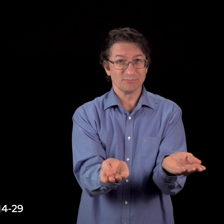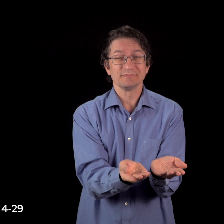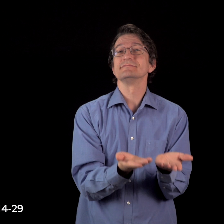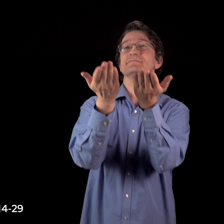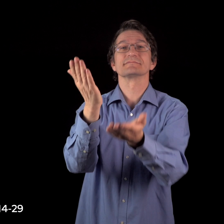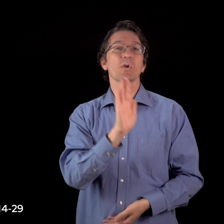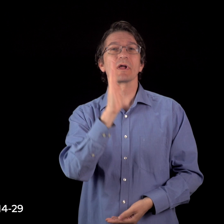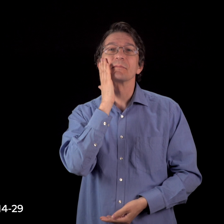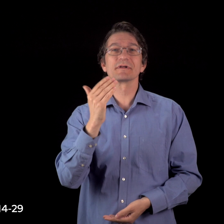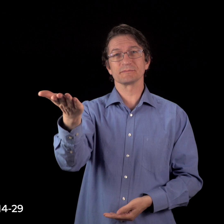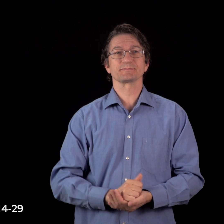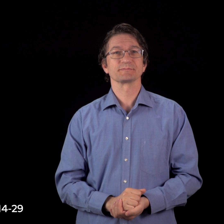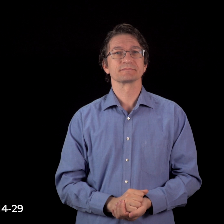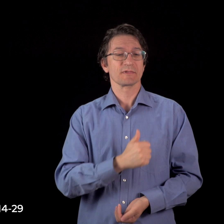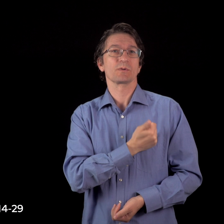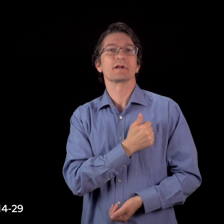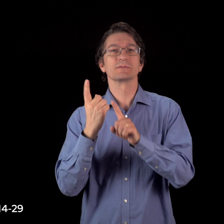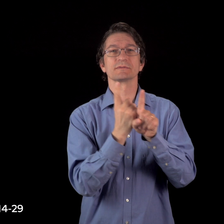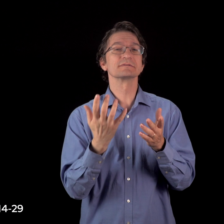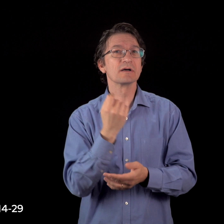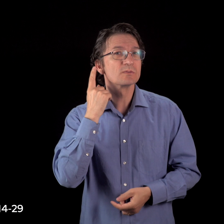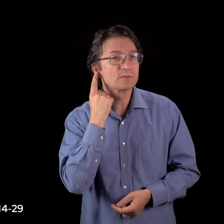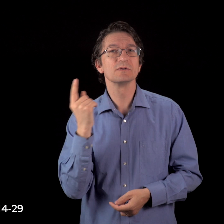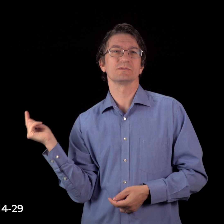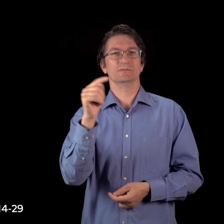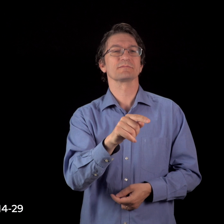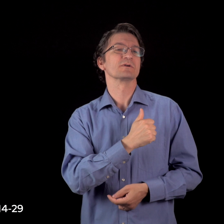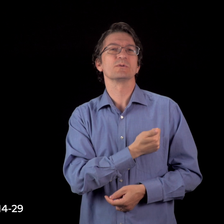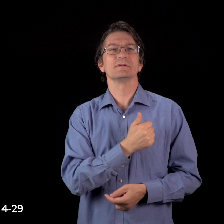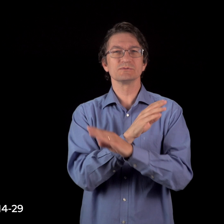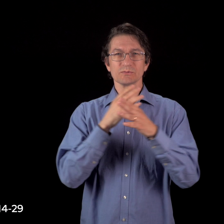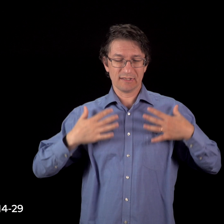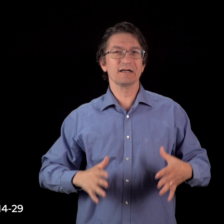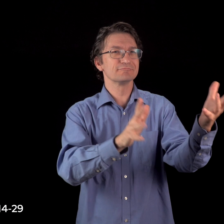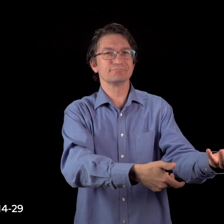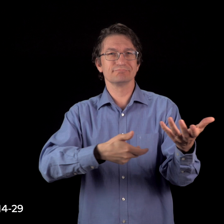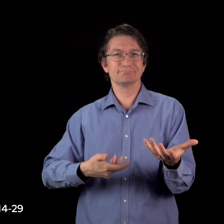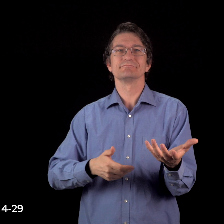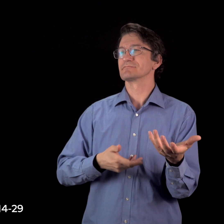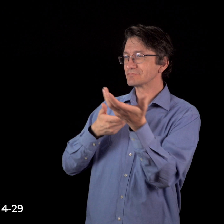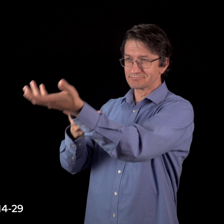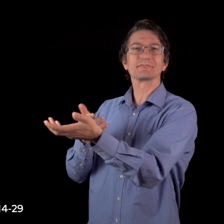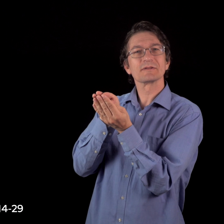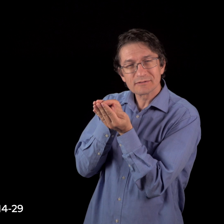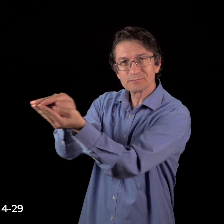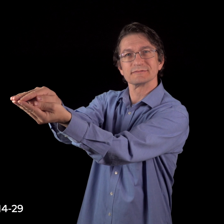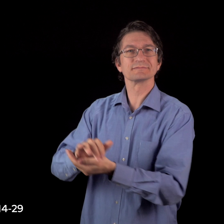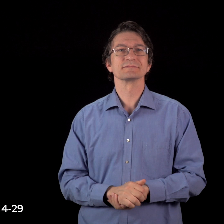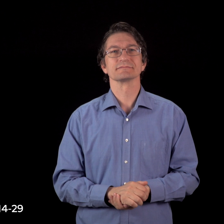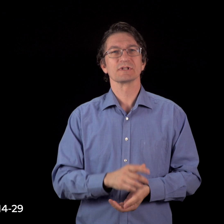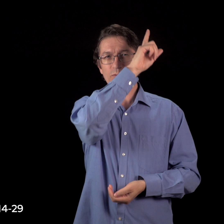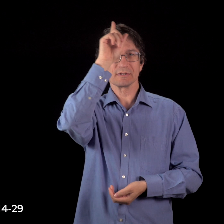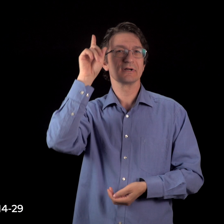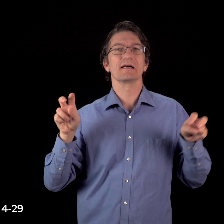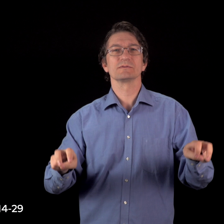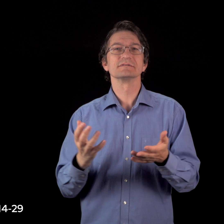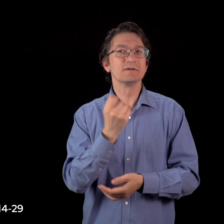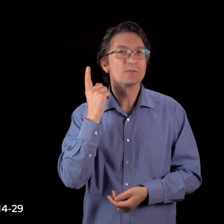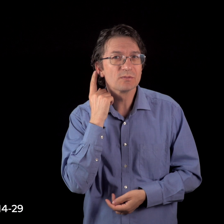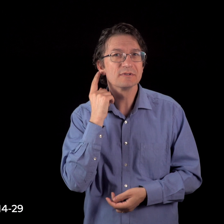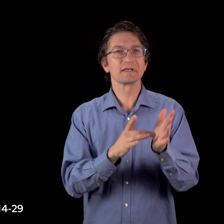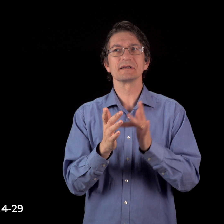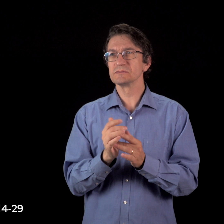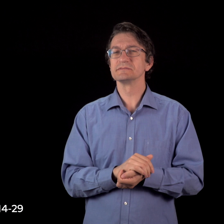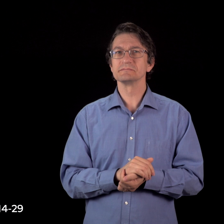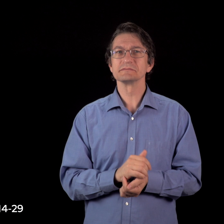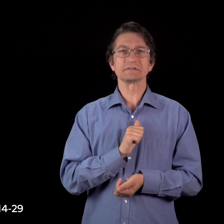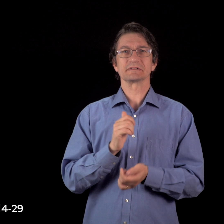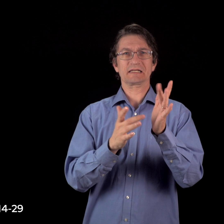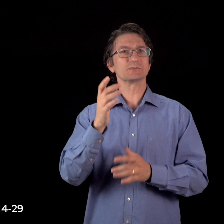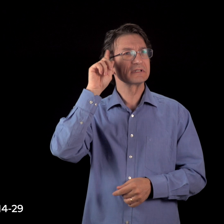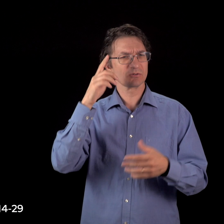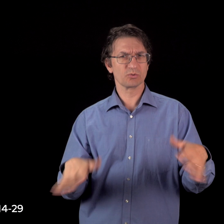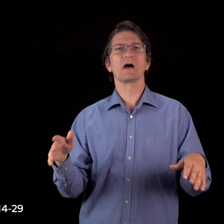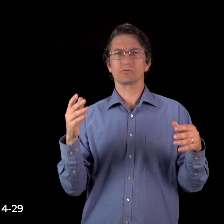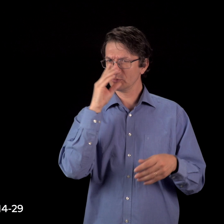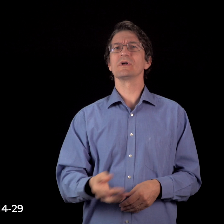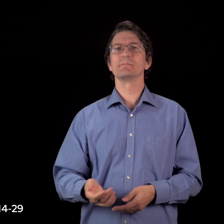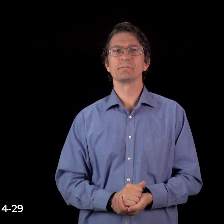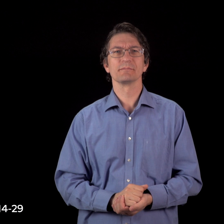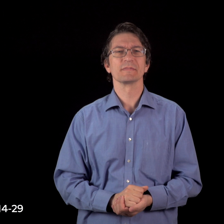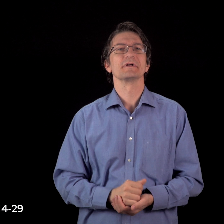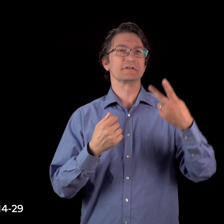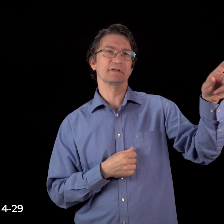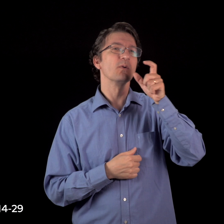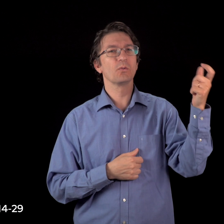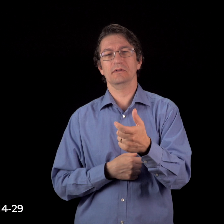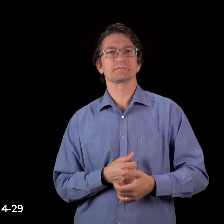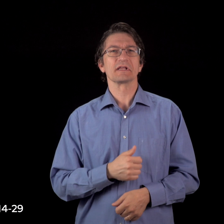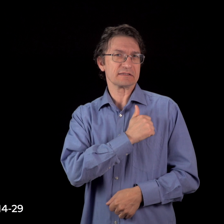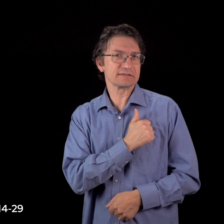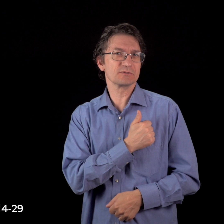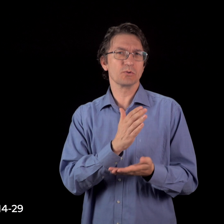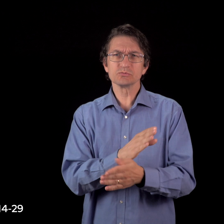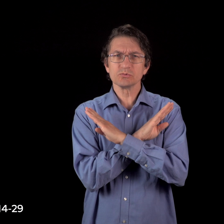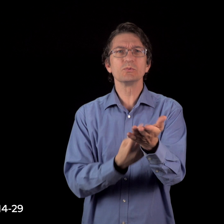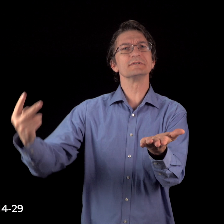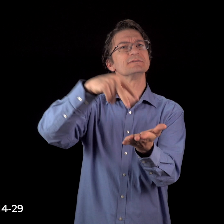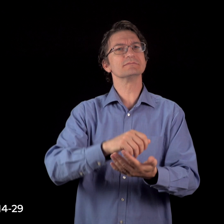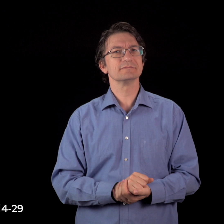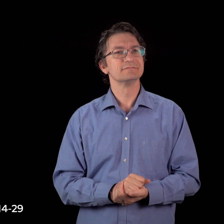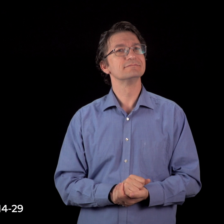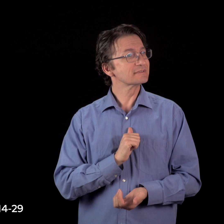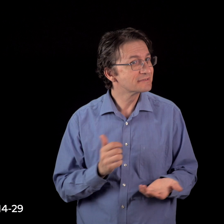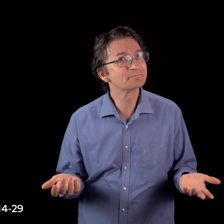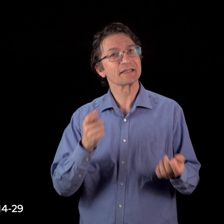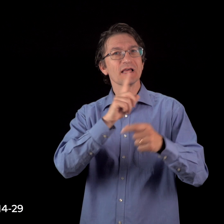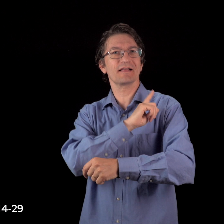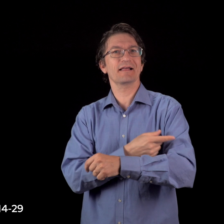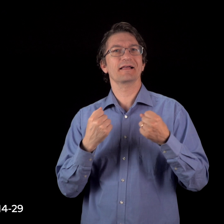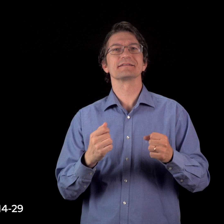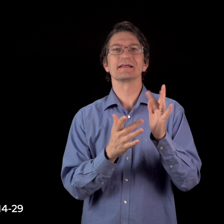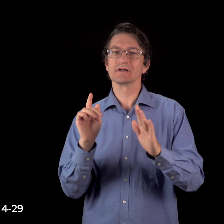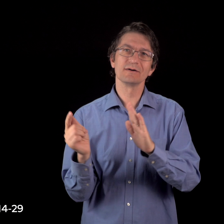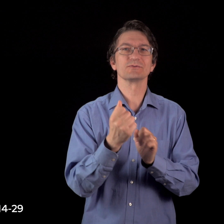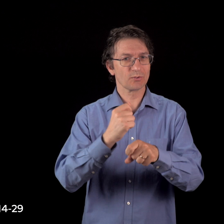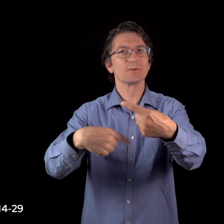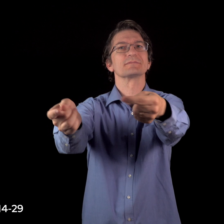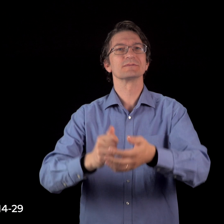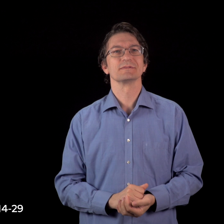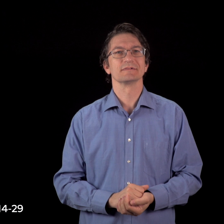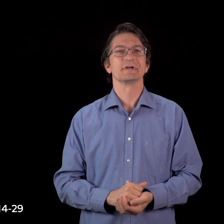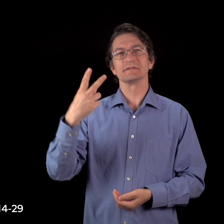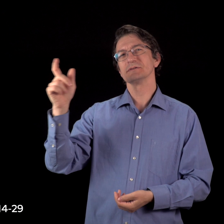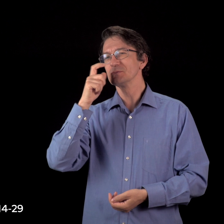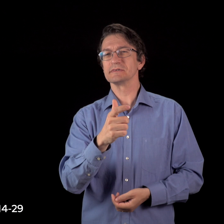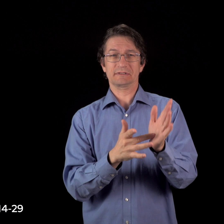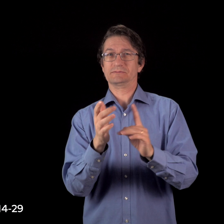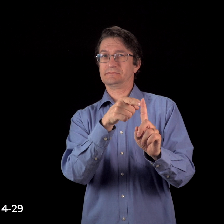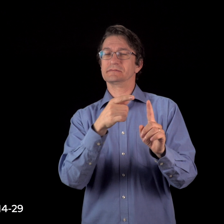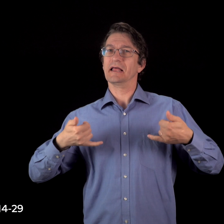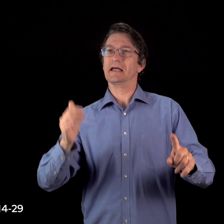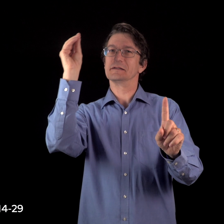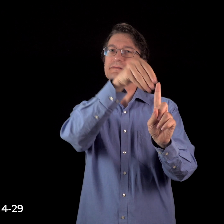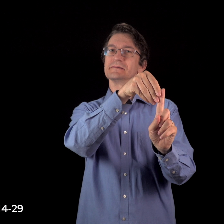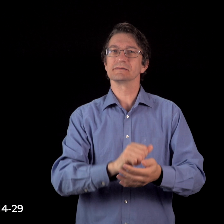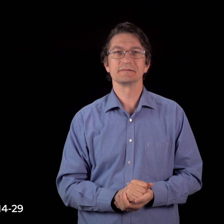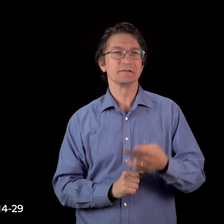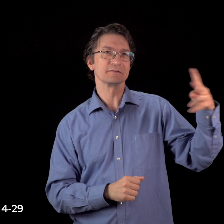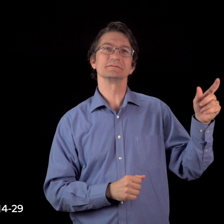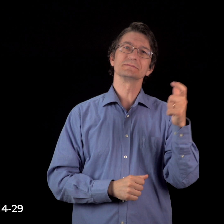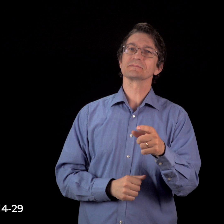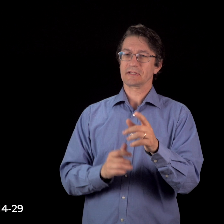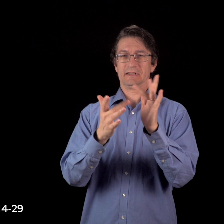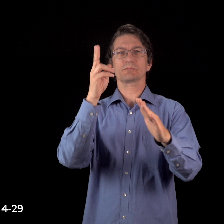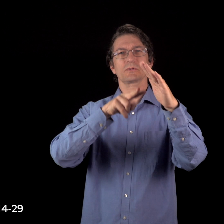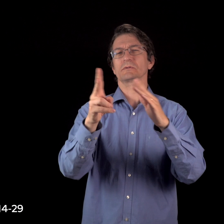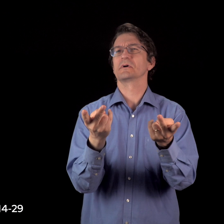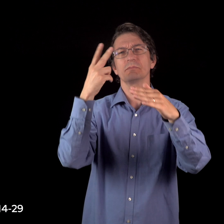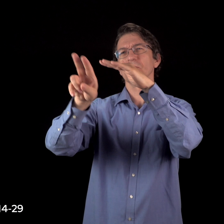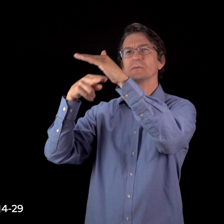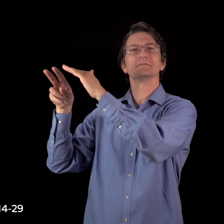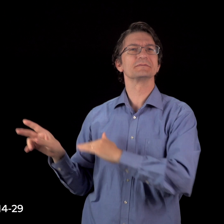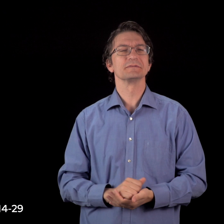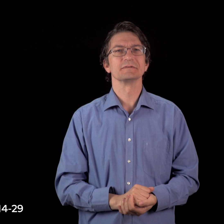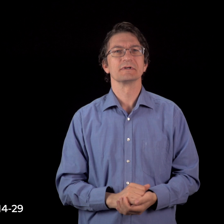The king was consumed with sorrow, but because of his oaths and his guests, he did not want to refuse her. So without delay, the king commanded that John’s head be brought in. He sent an executioner, who went and beheaded him in the prison.